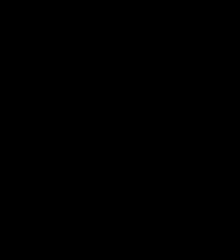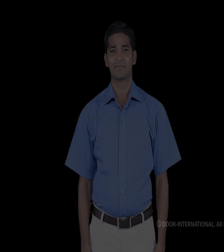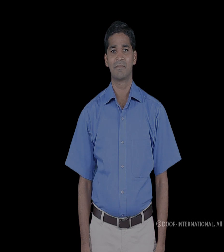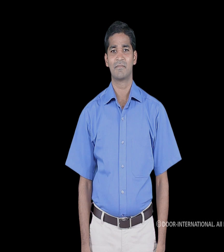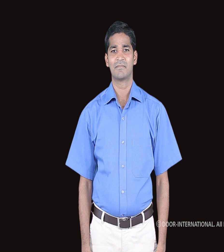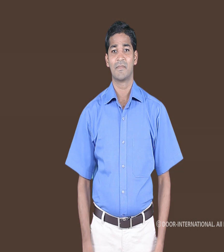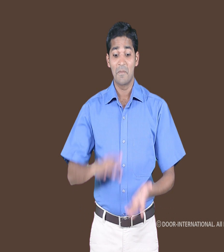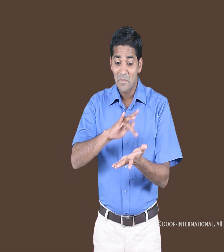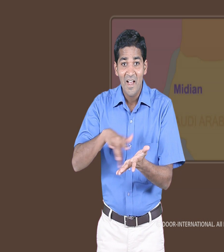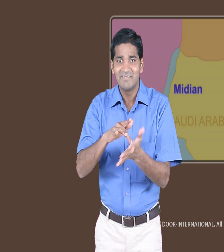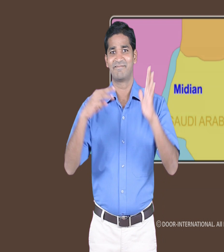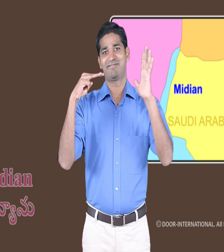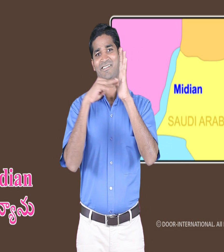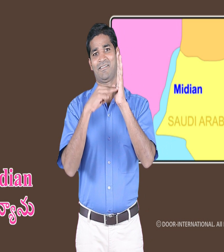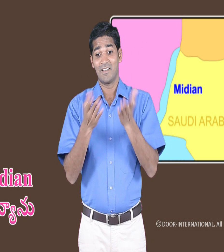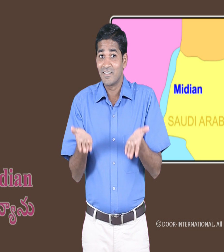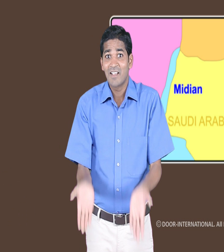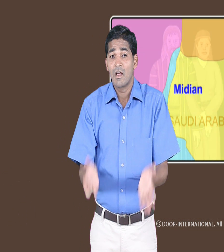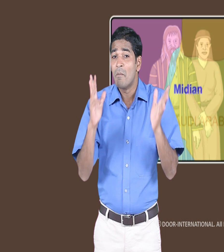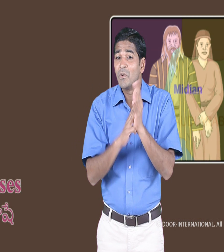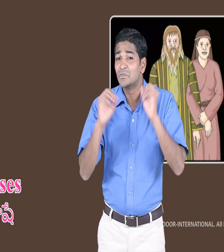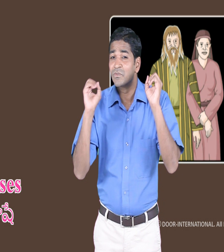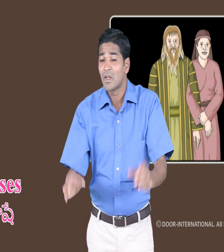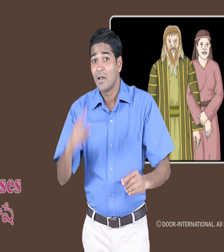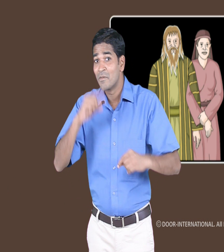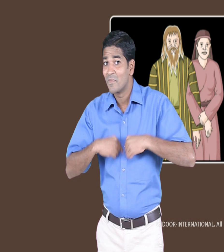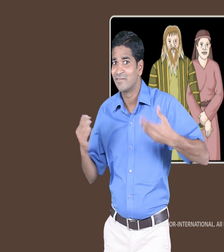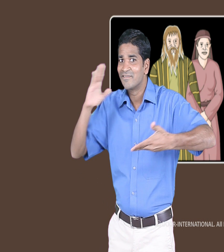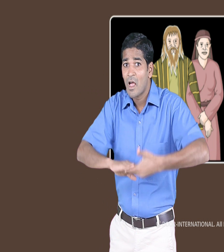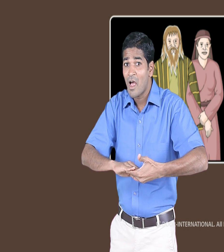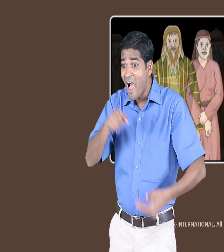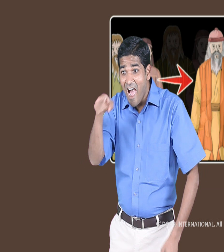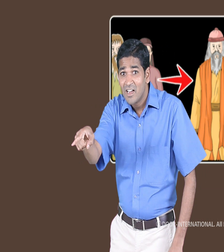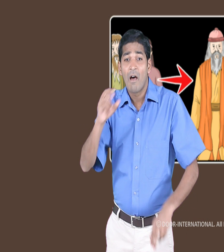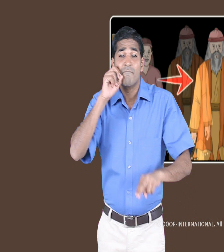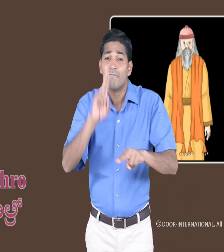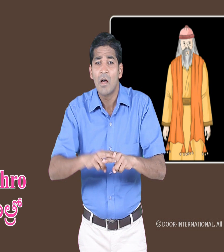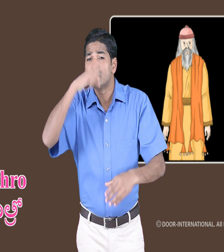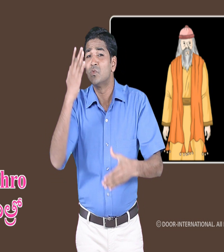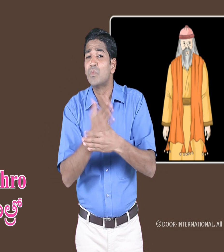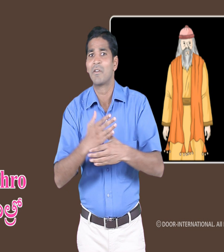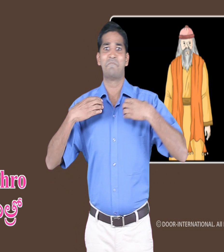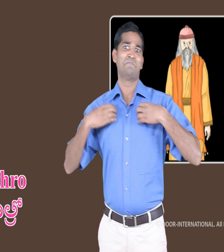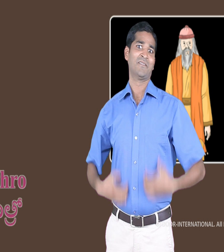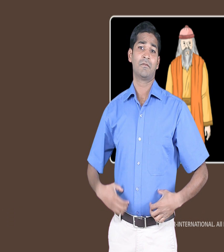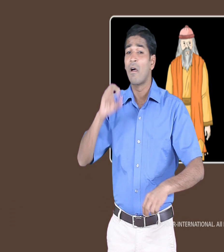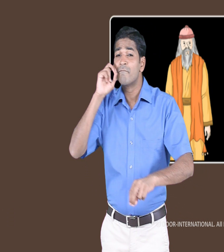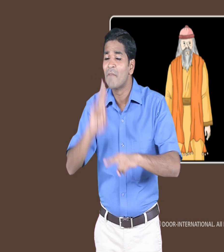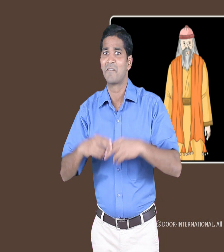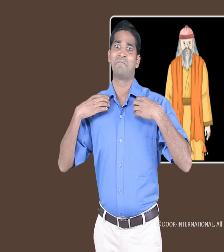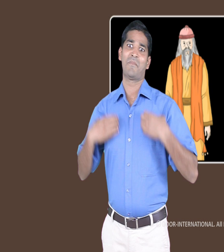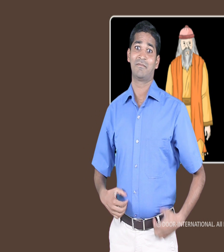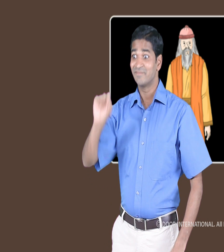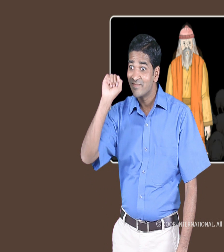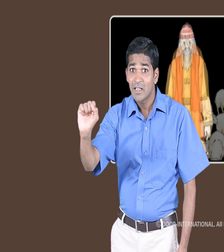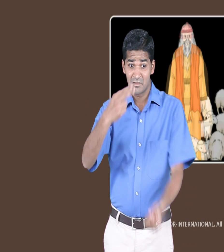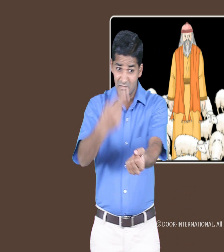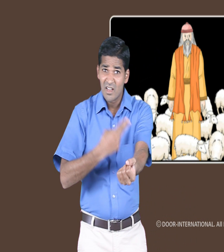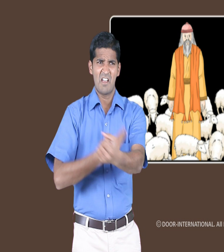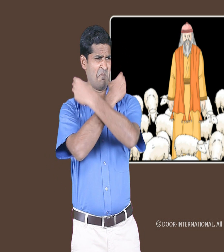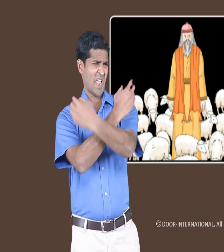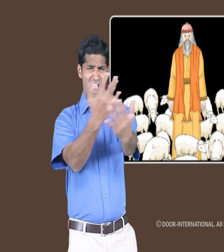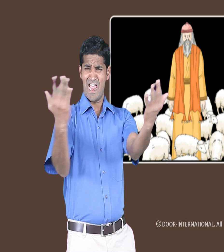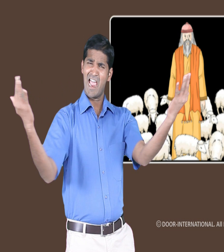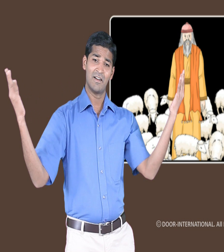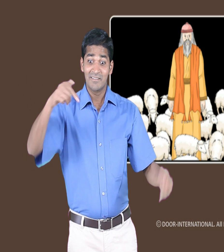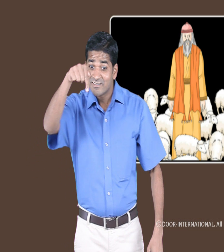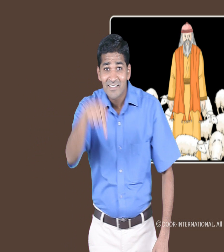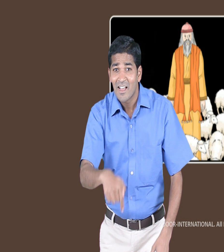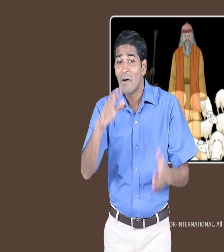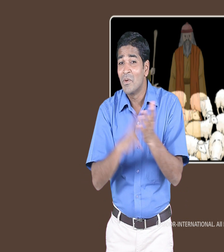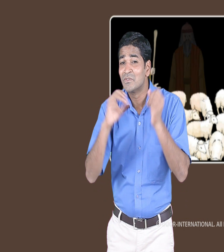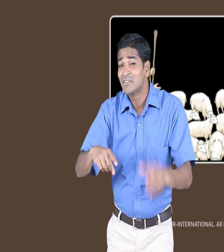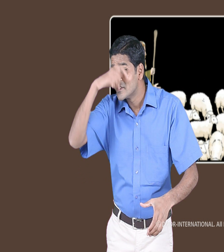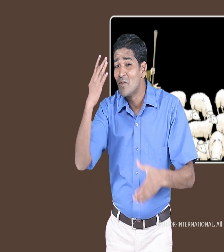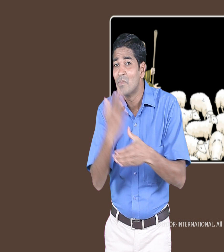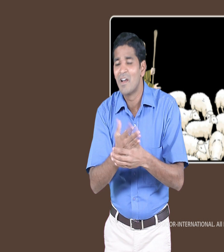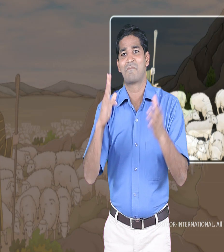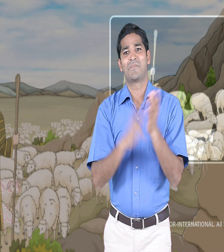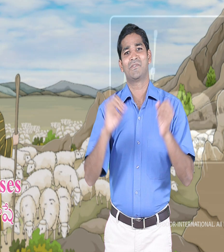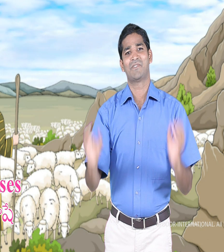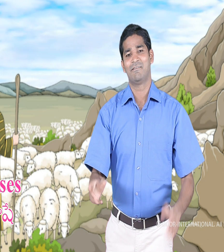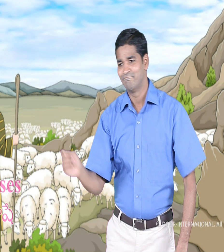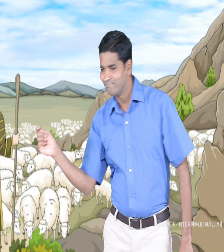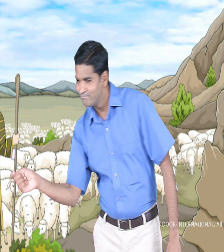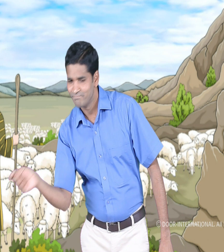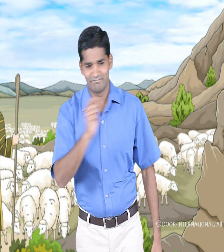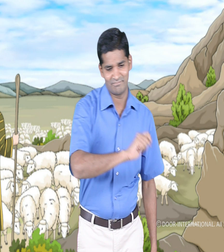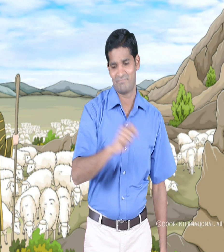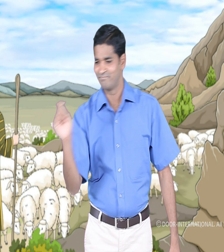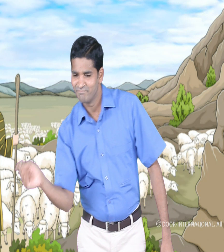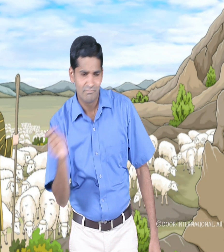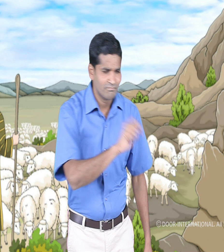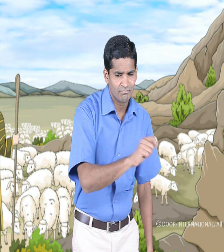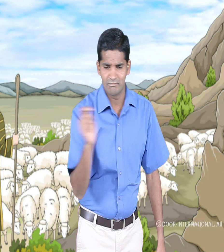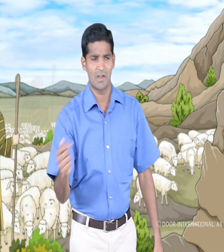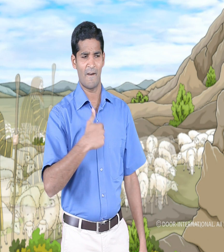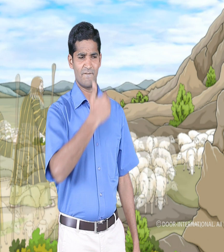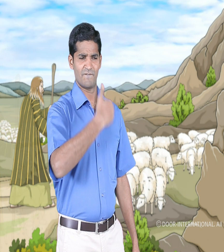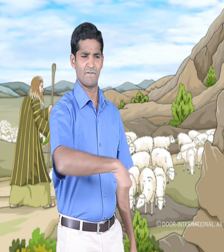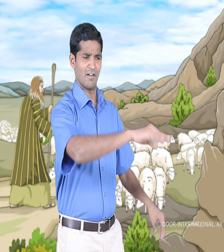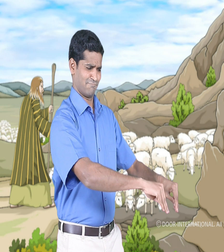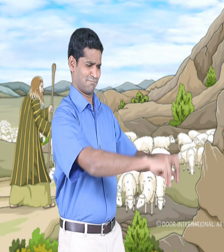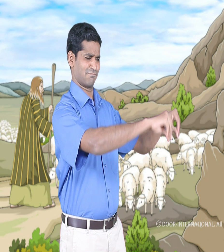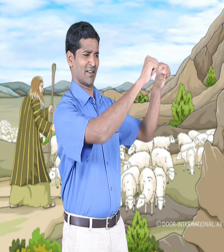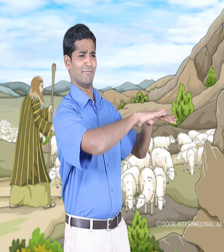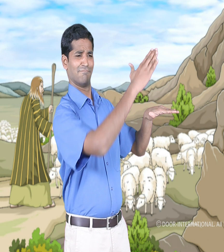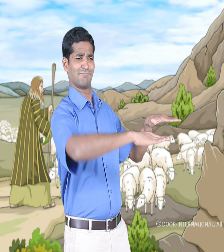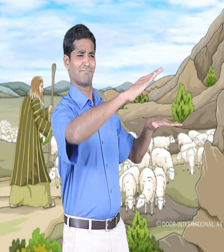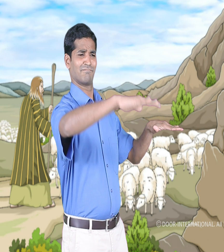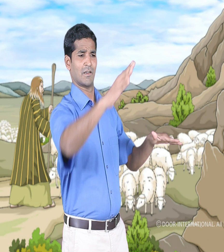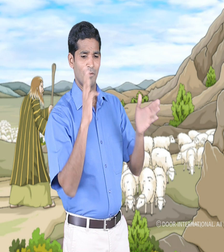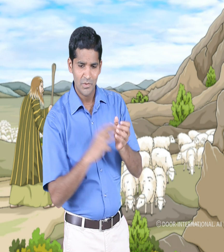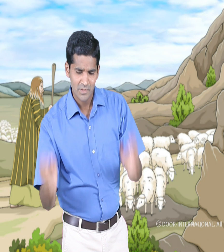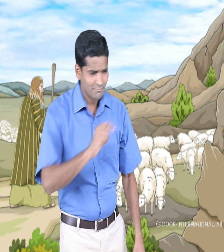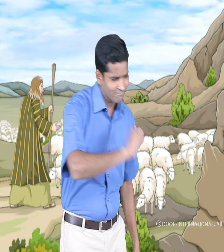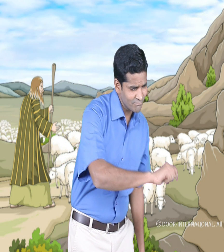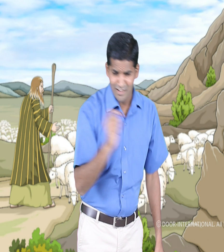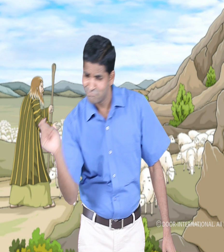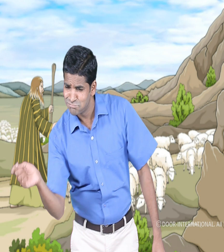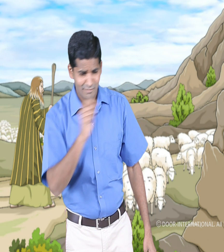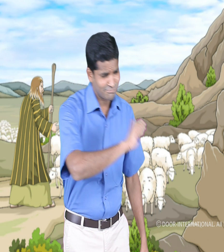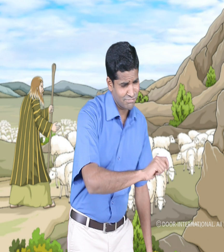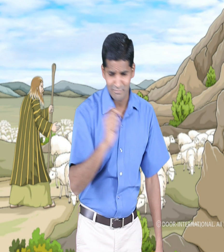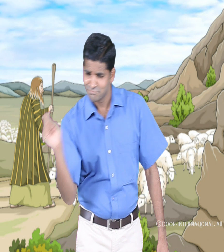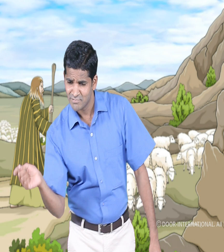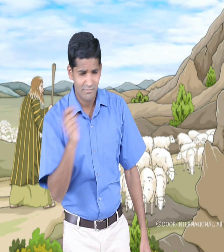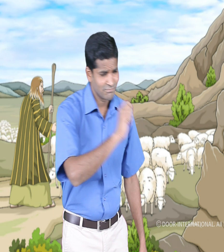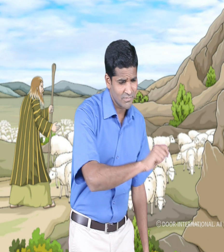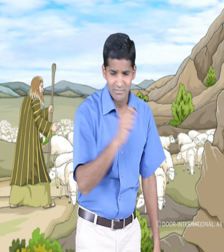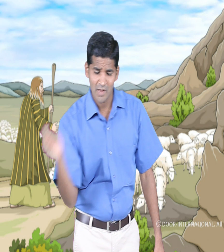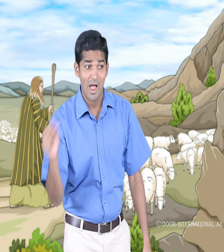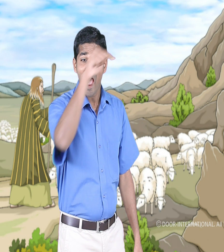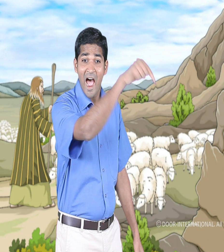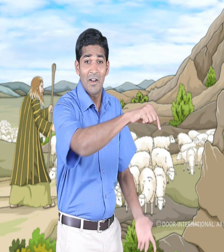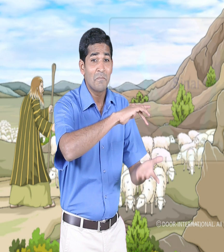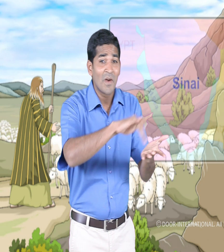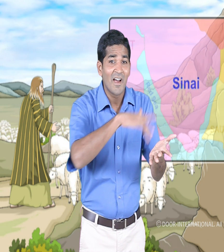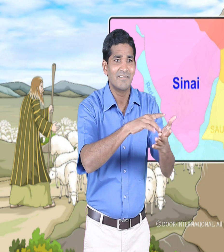Meanwhile, Moses was shepherding the flock of his father-in-law Jethro, the priest of Midian.